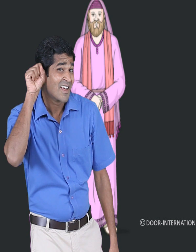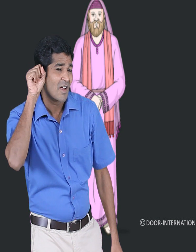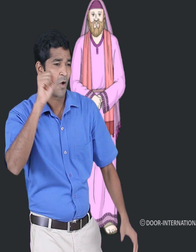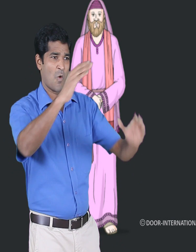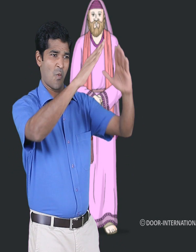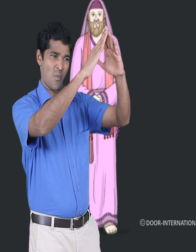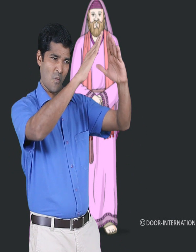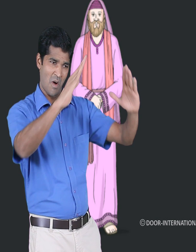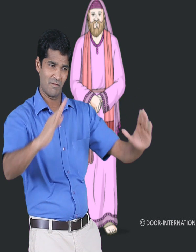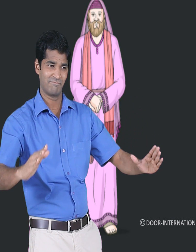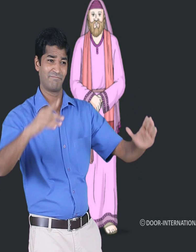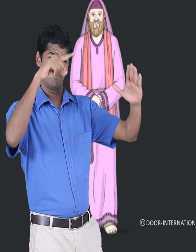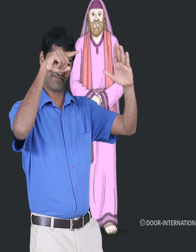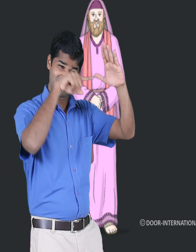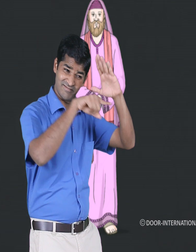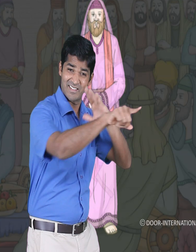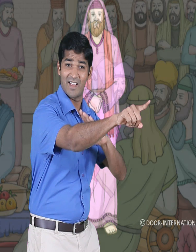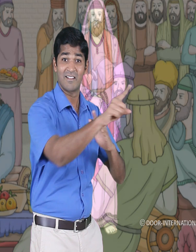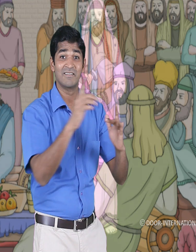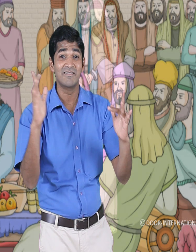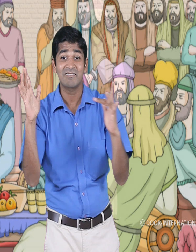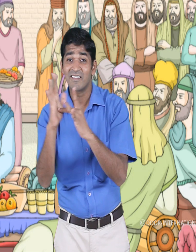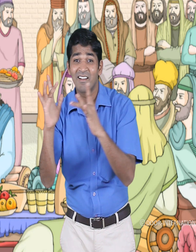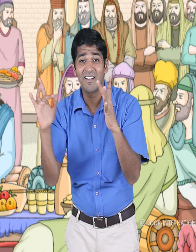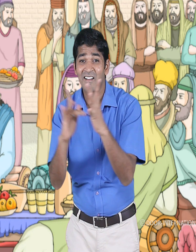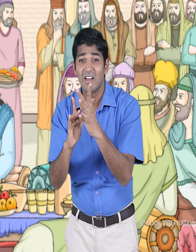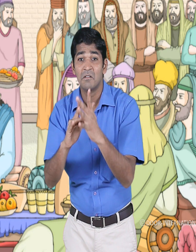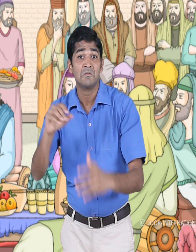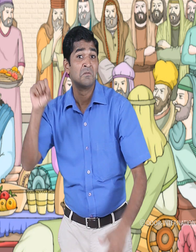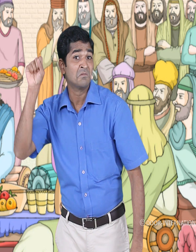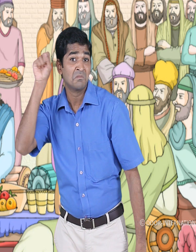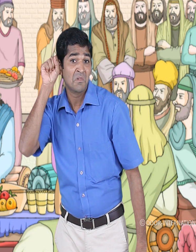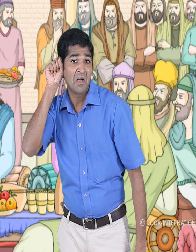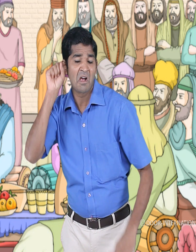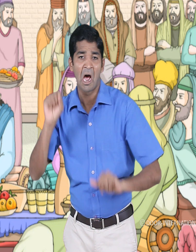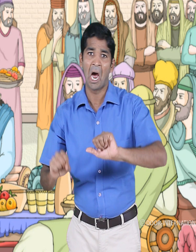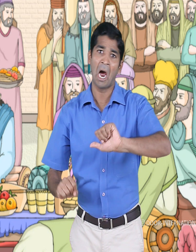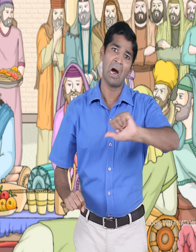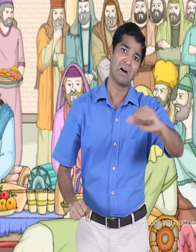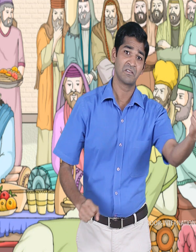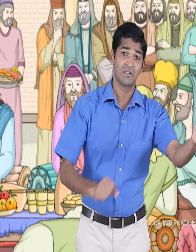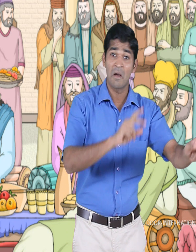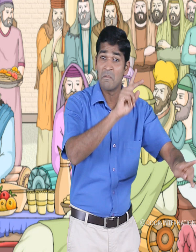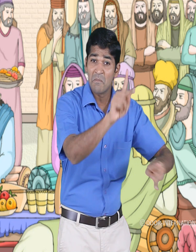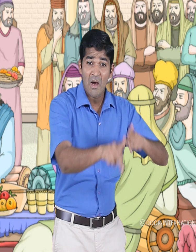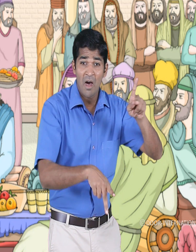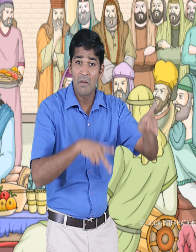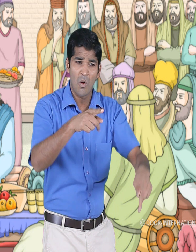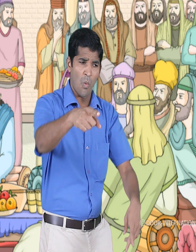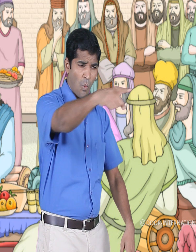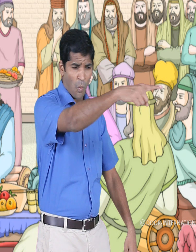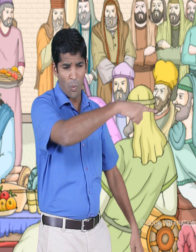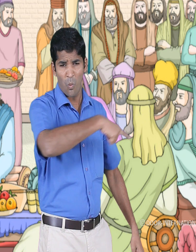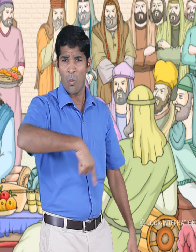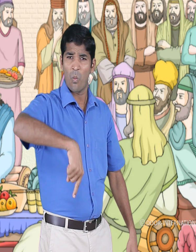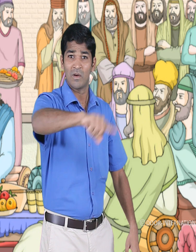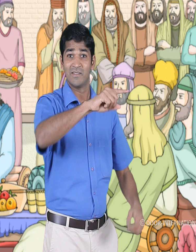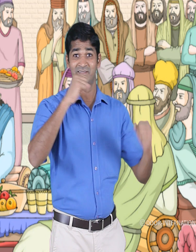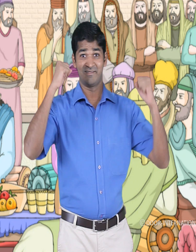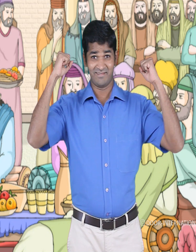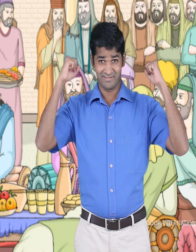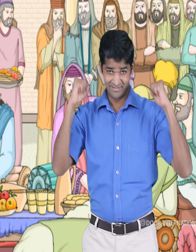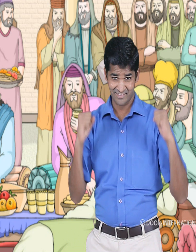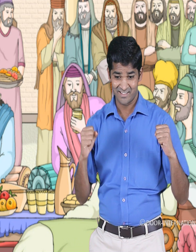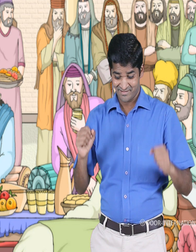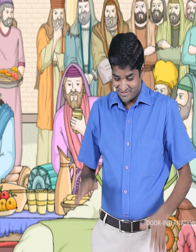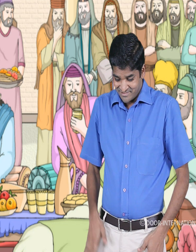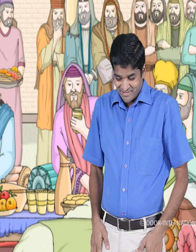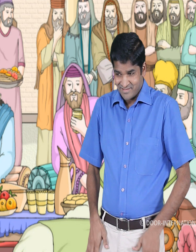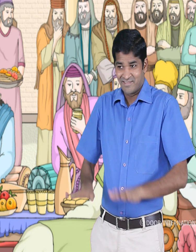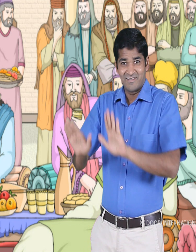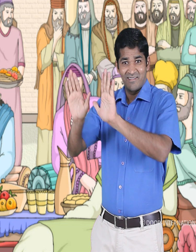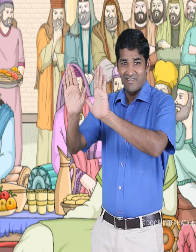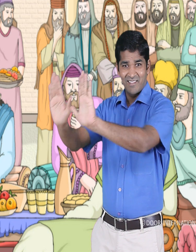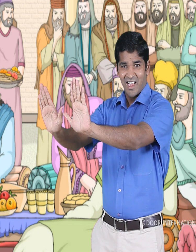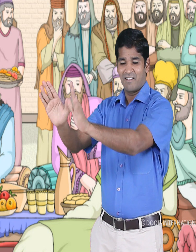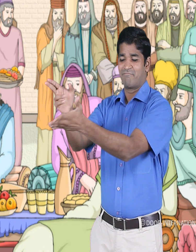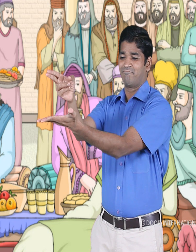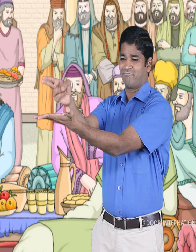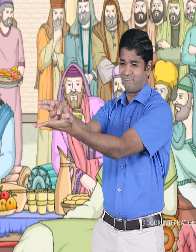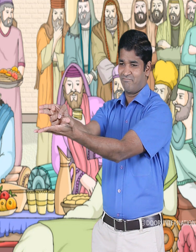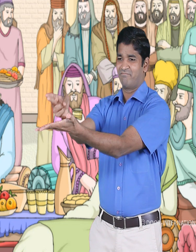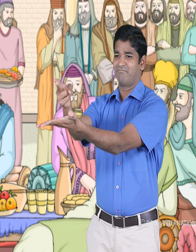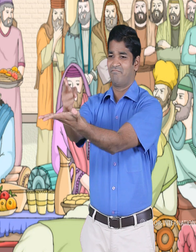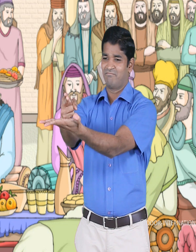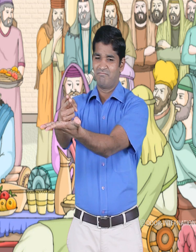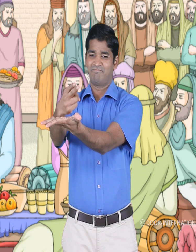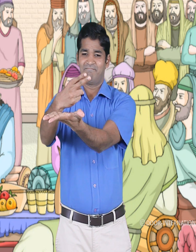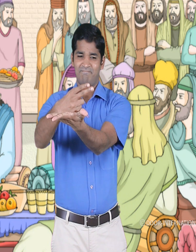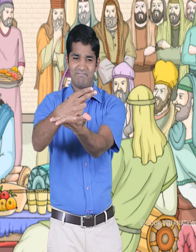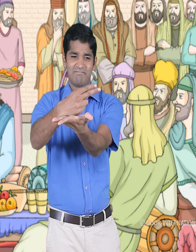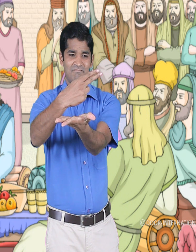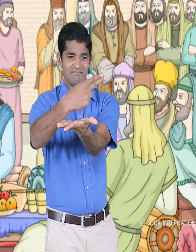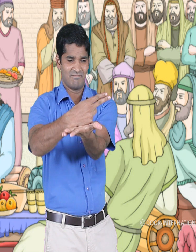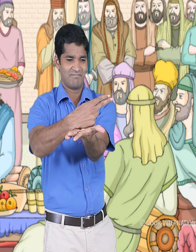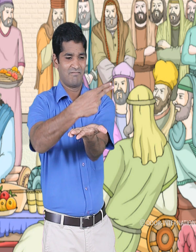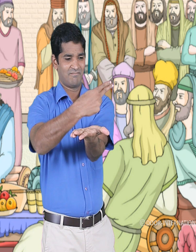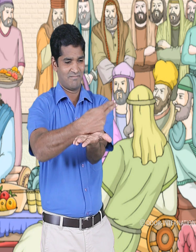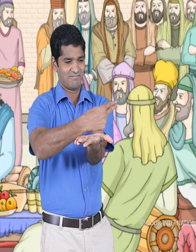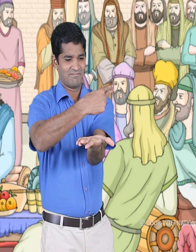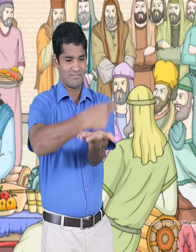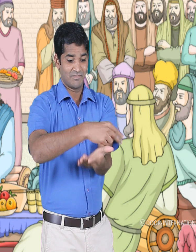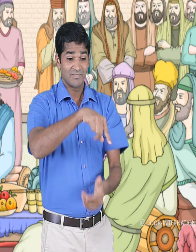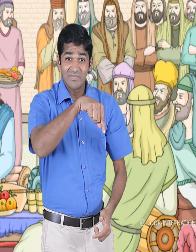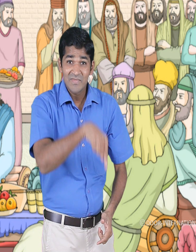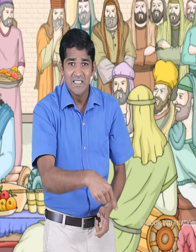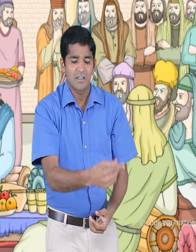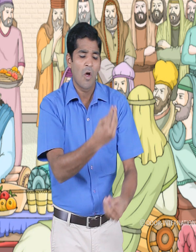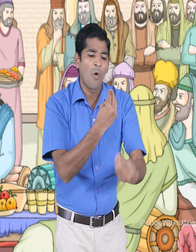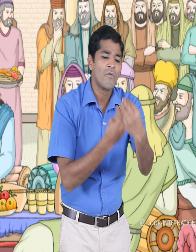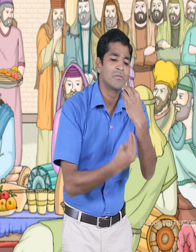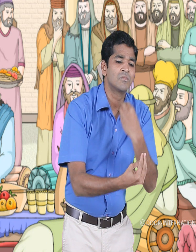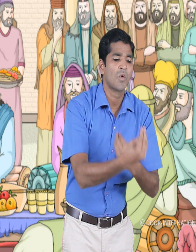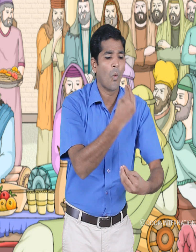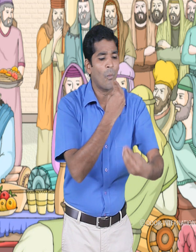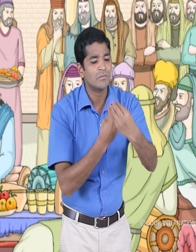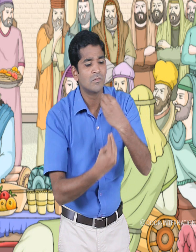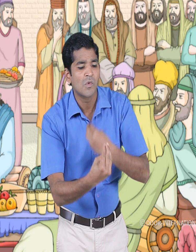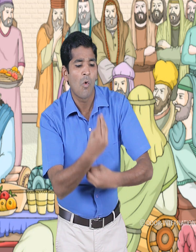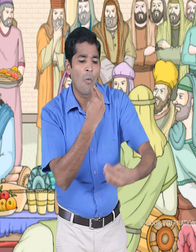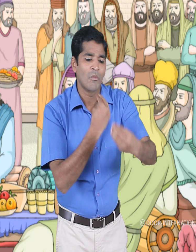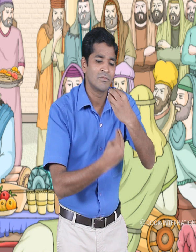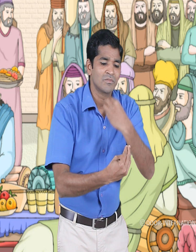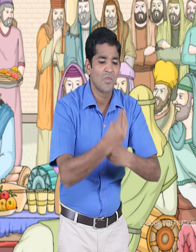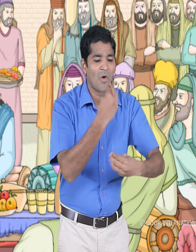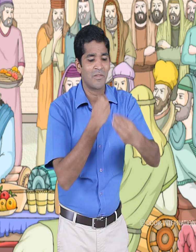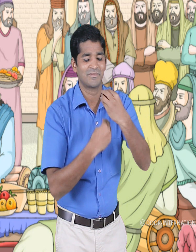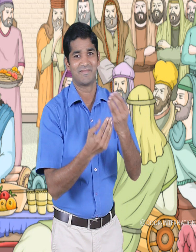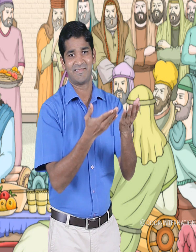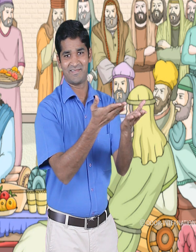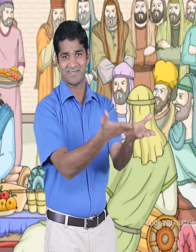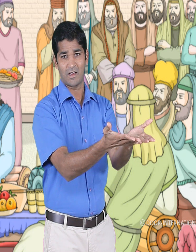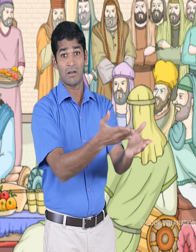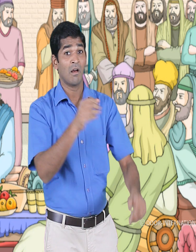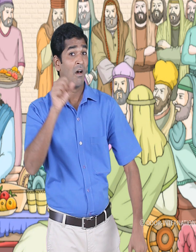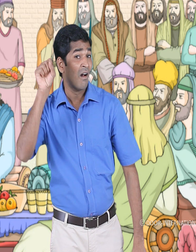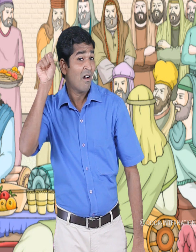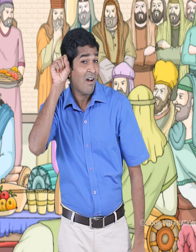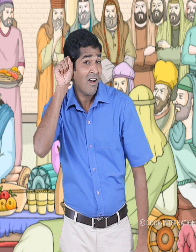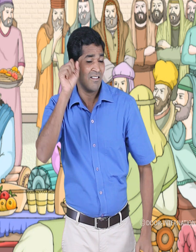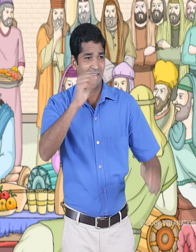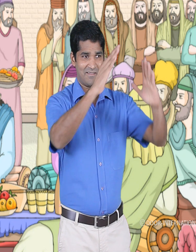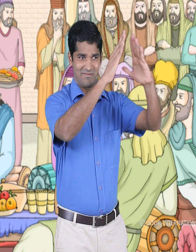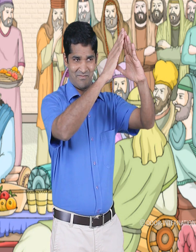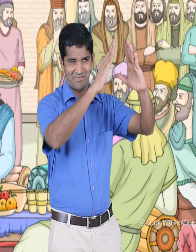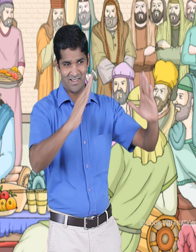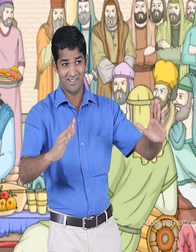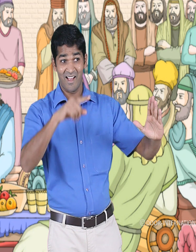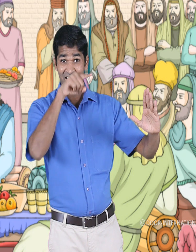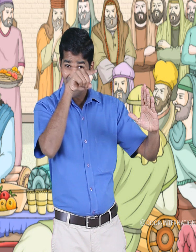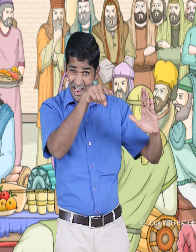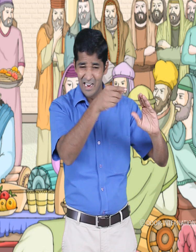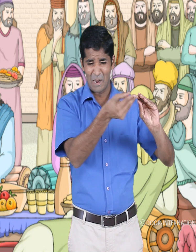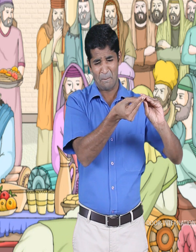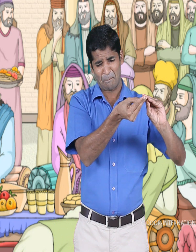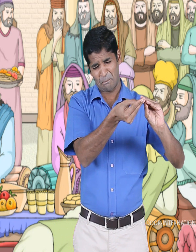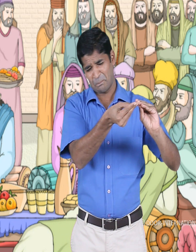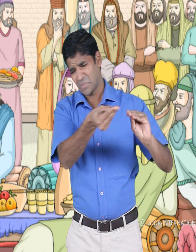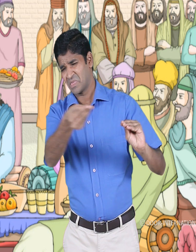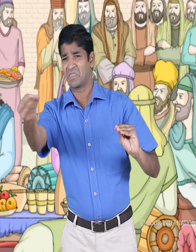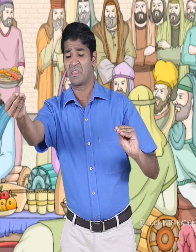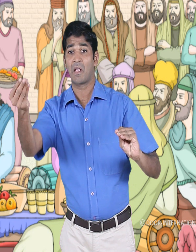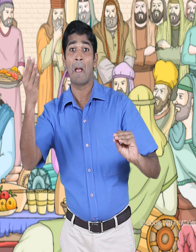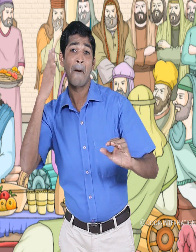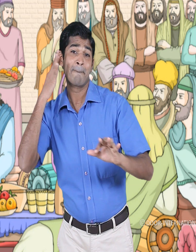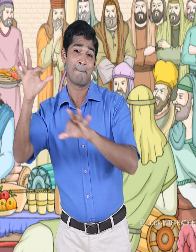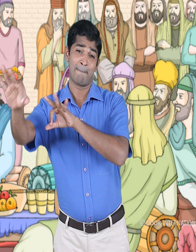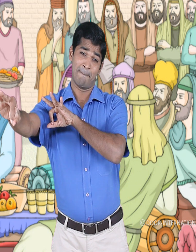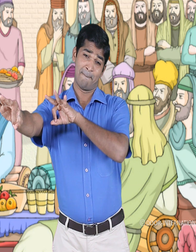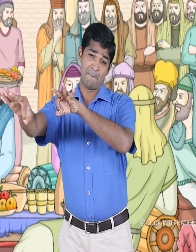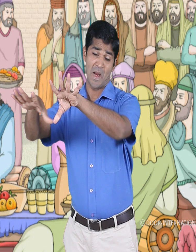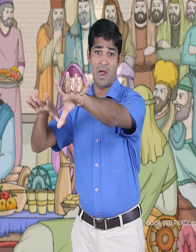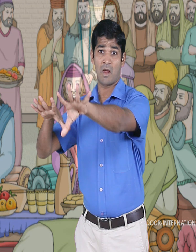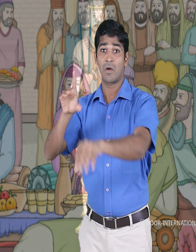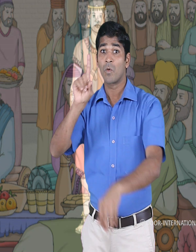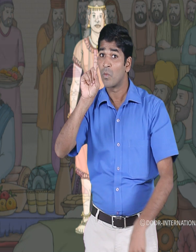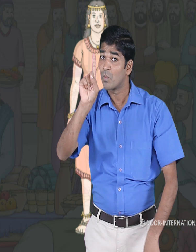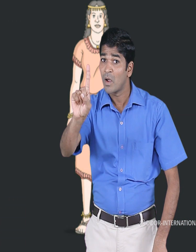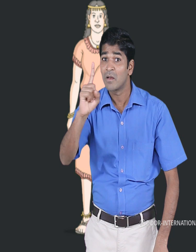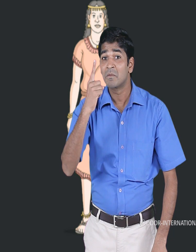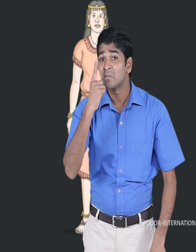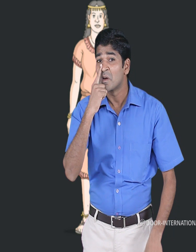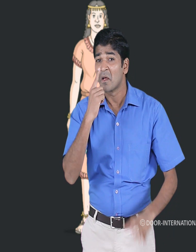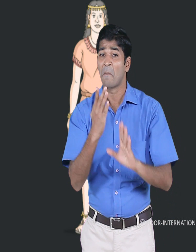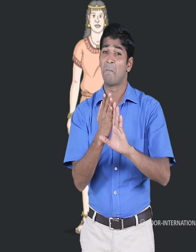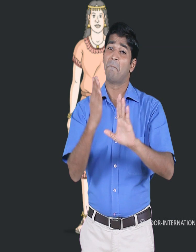Then one of the Pharisees invited Jesus to eat with him, and He entered the Pharisee’s house and reclined at the table.